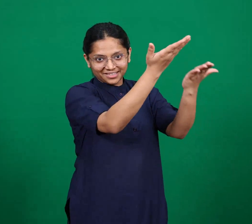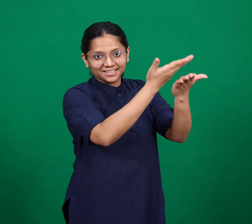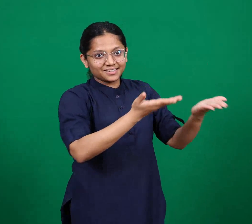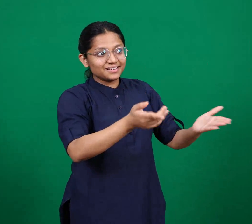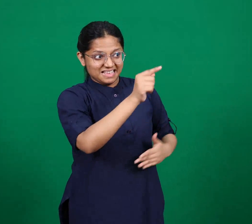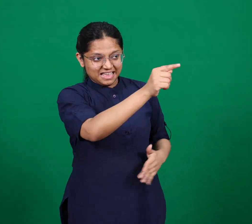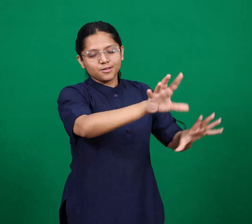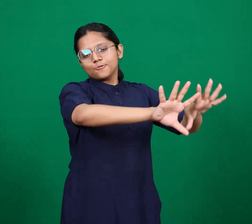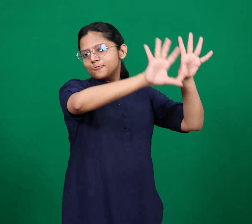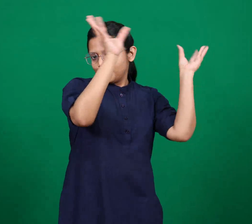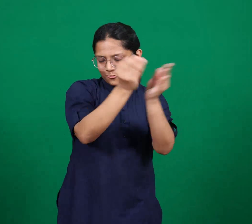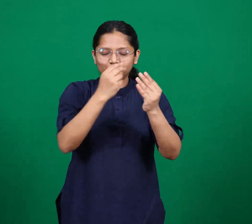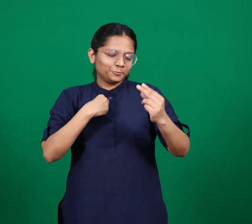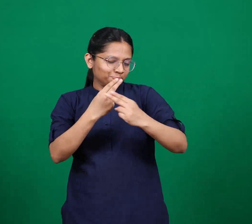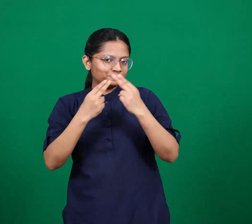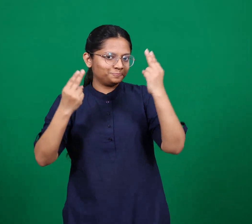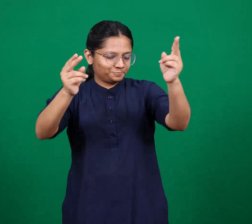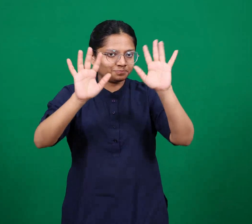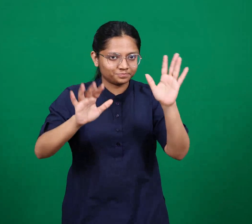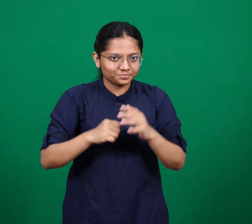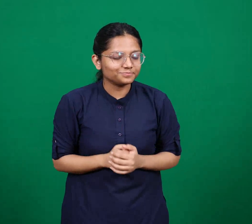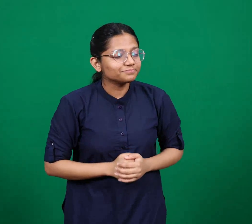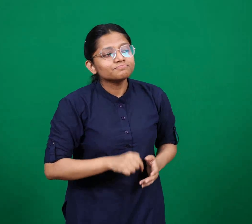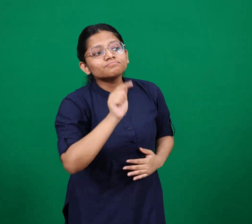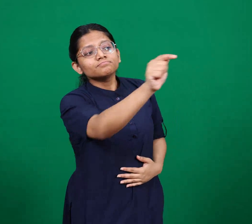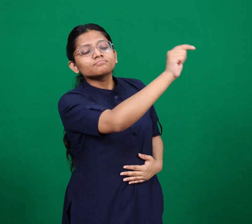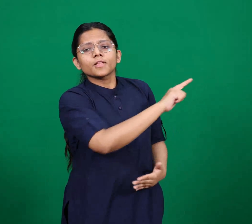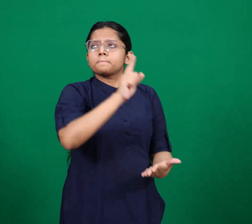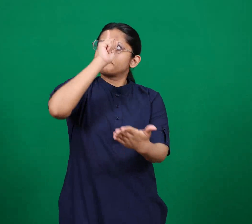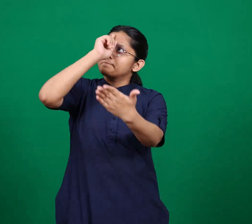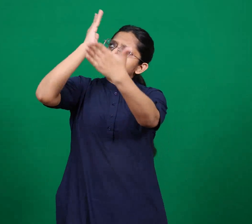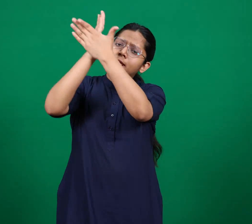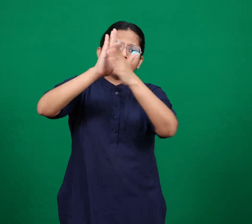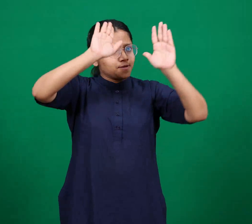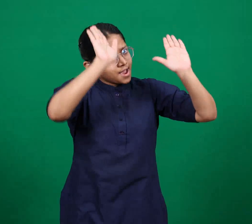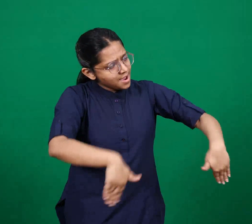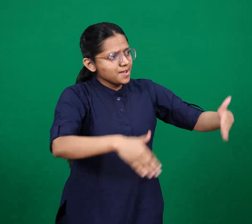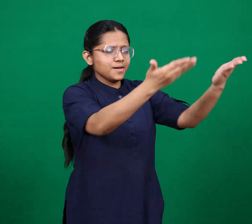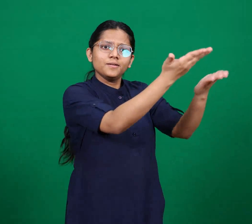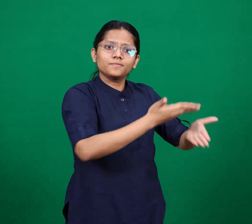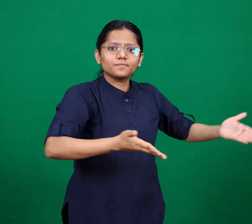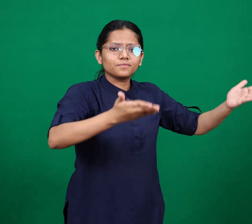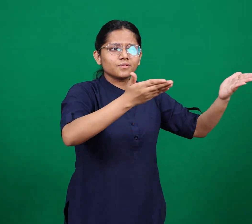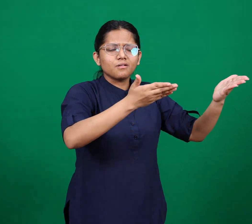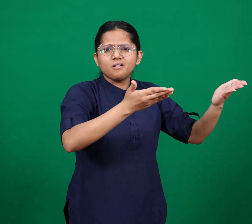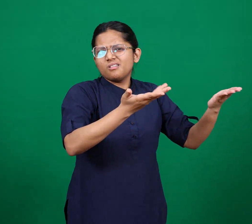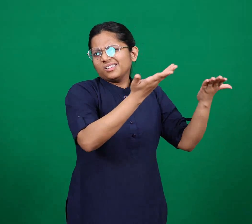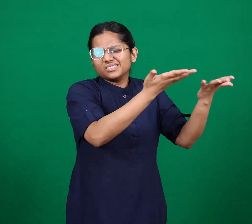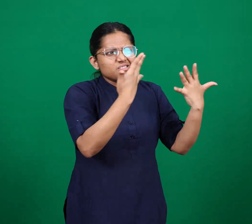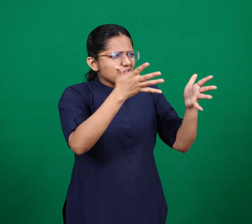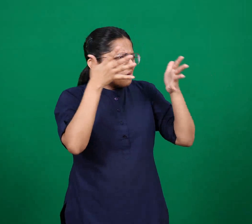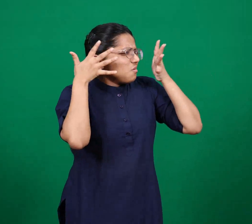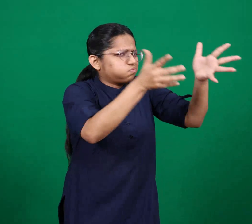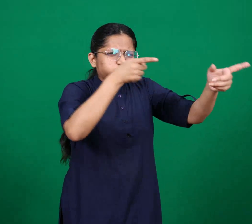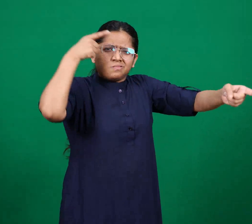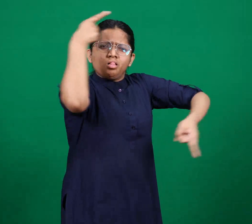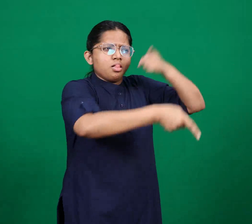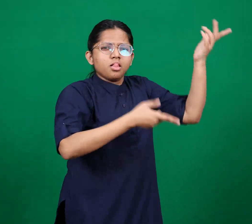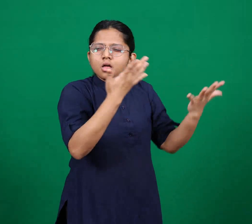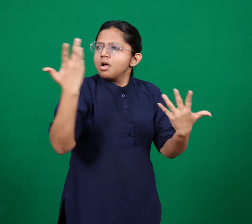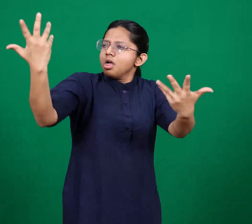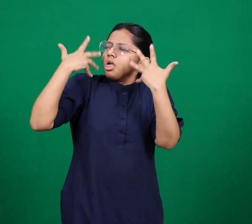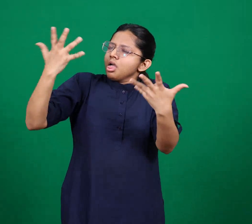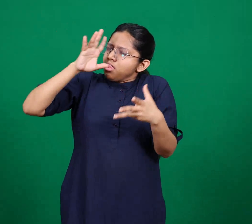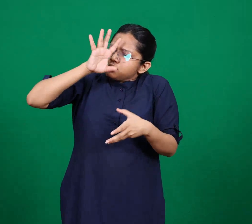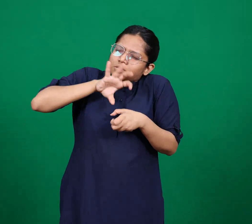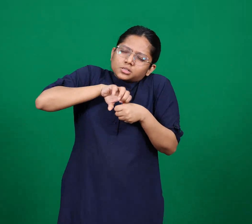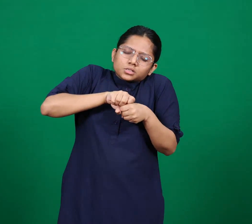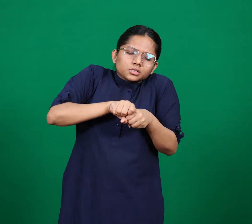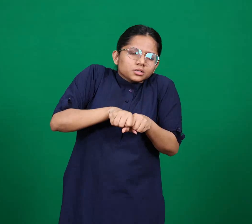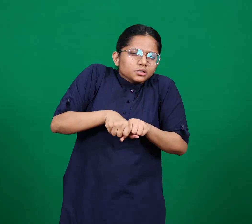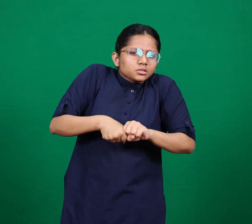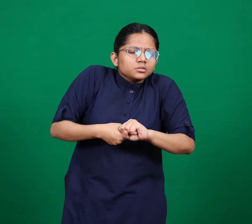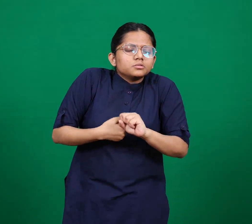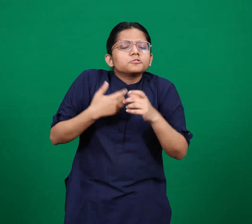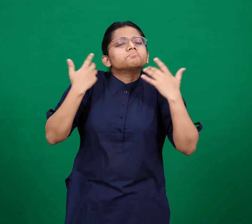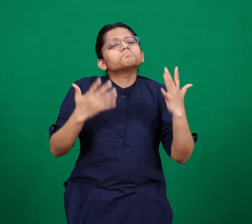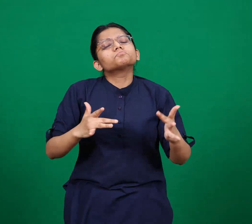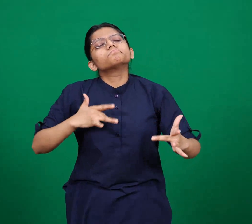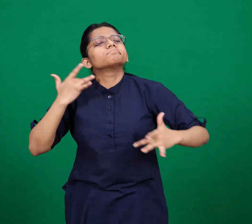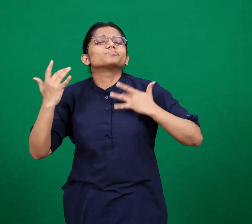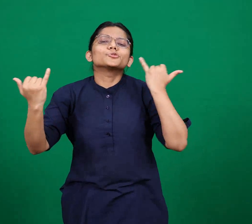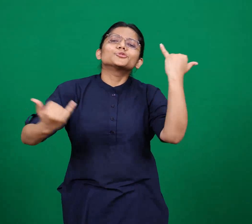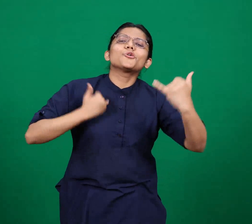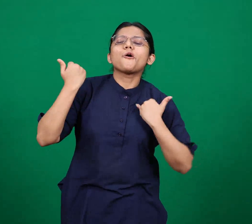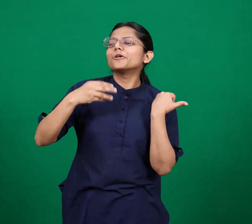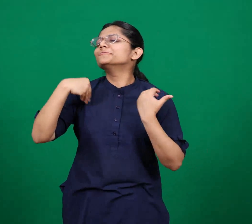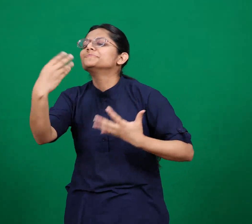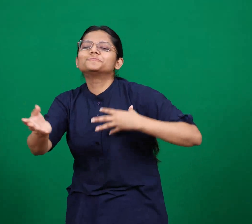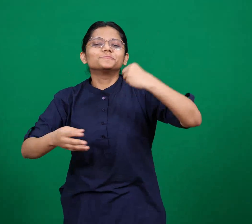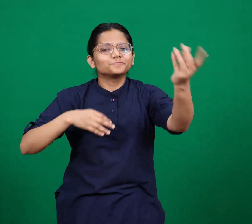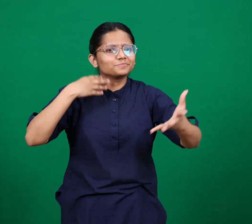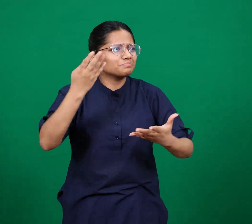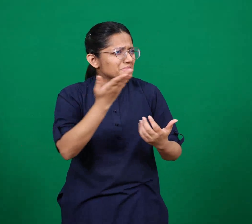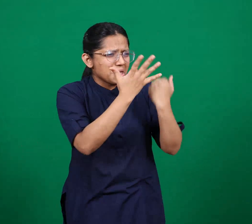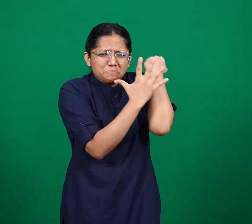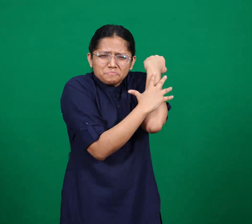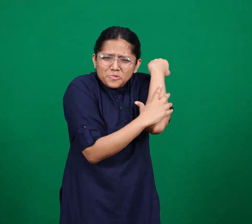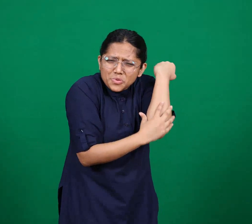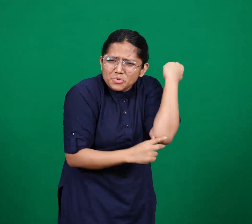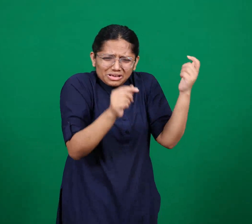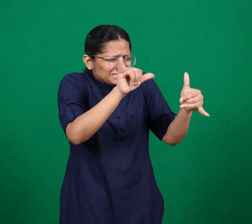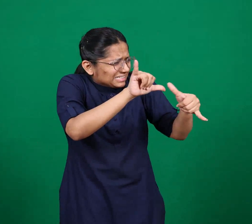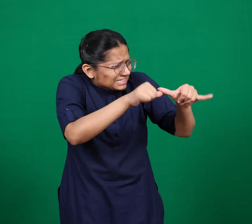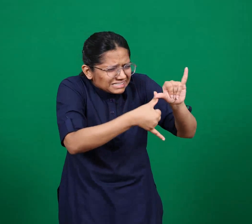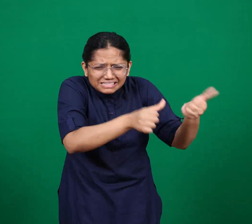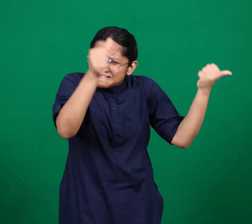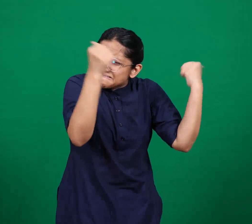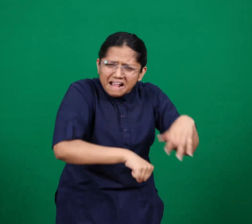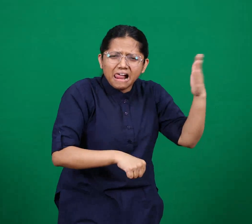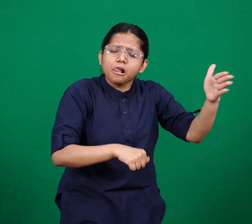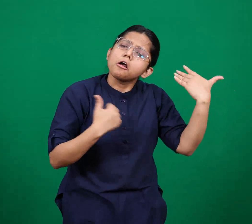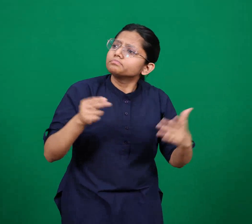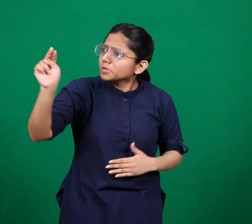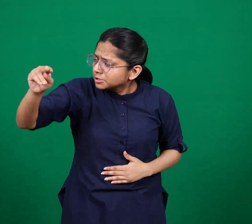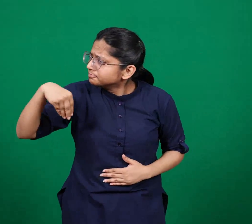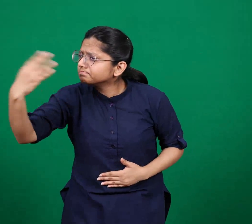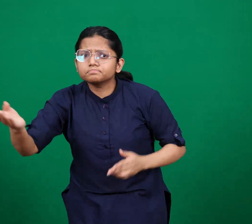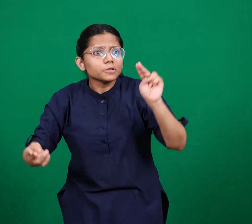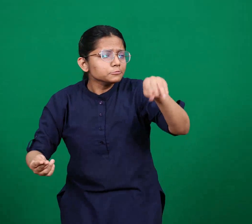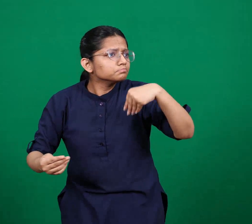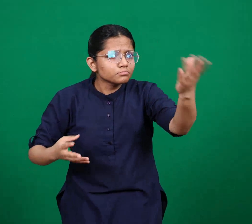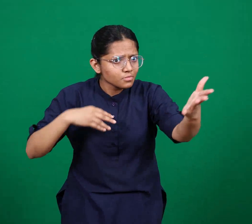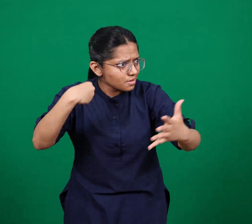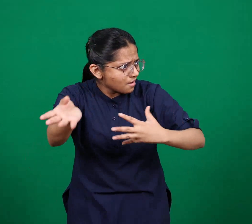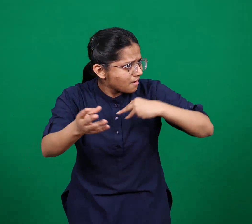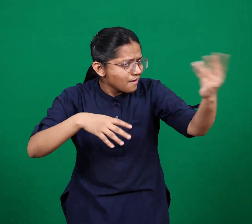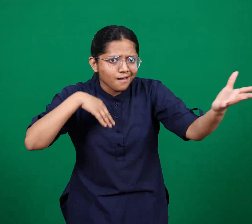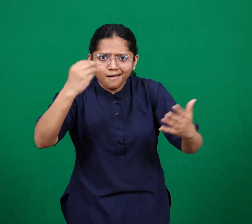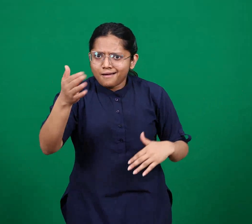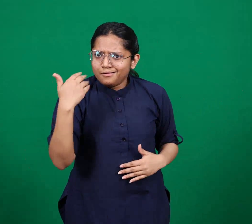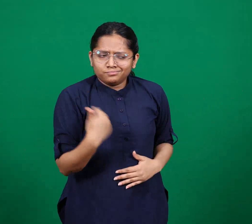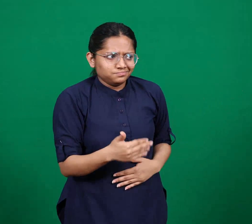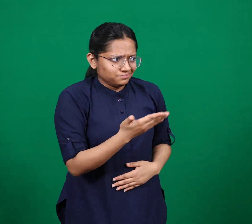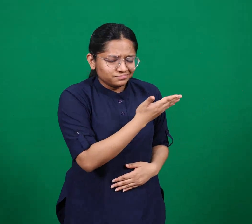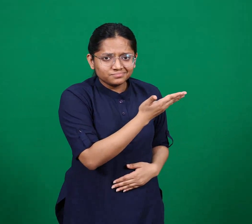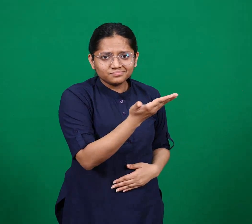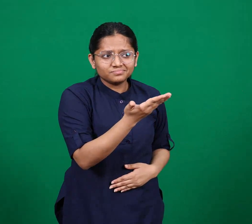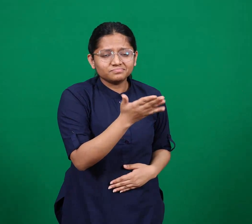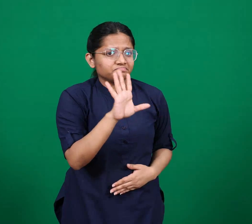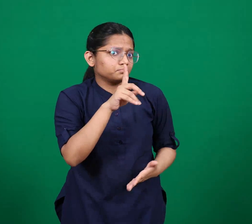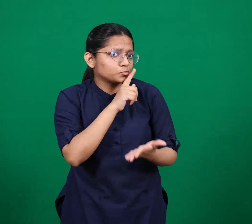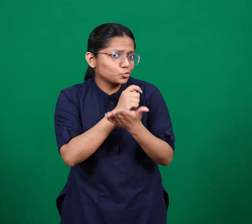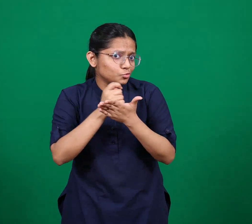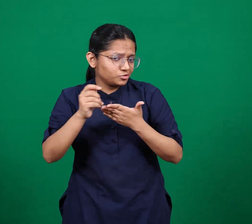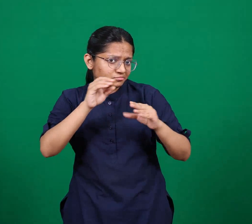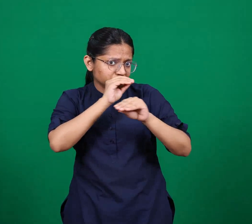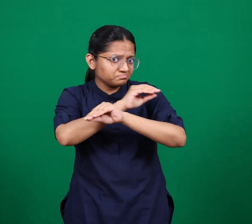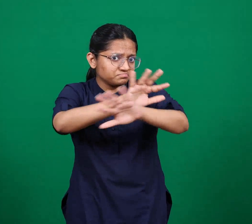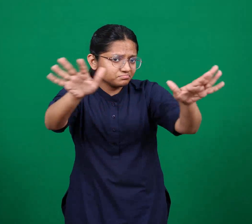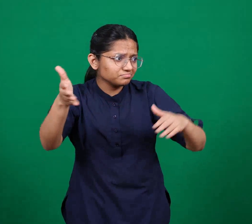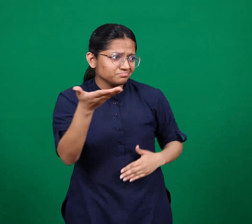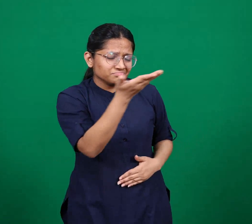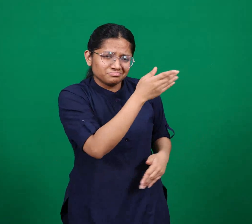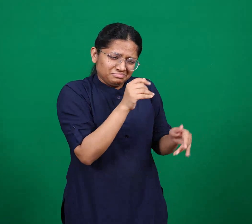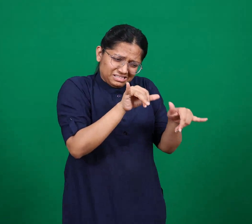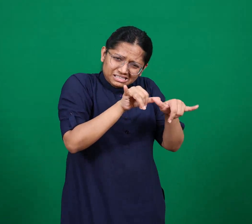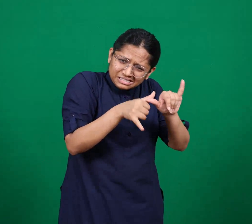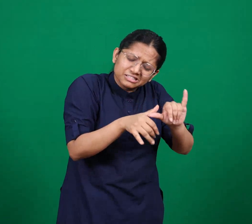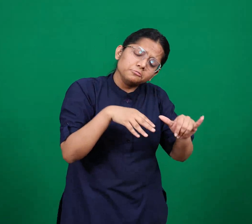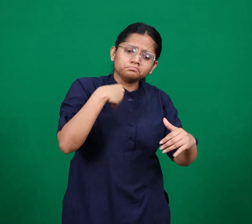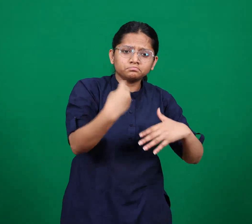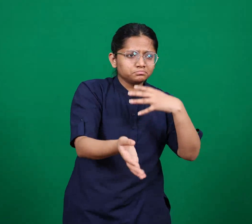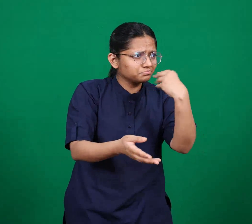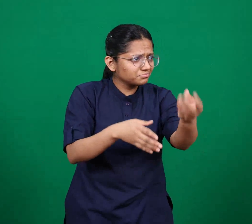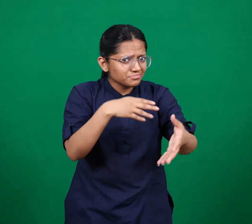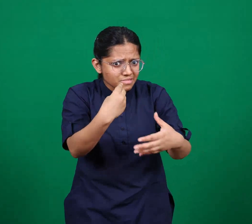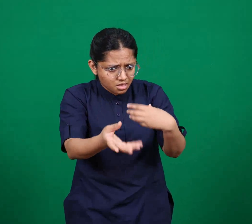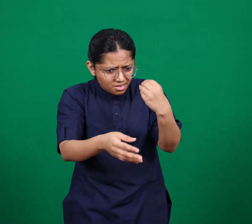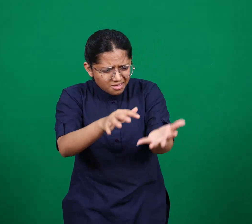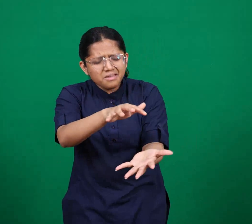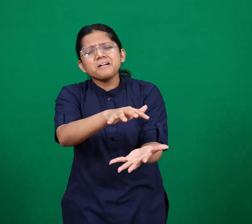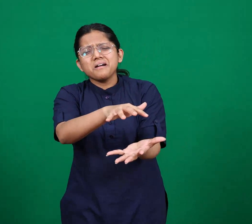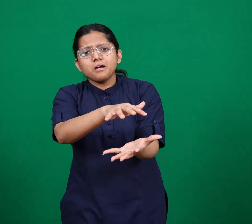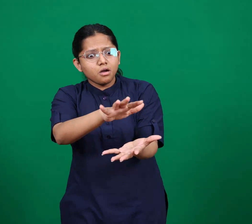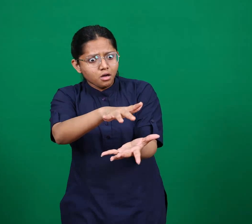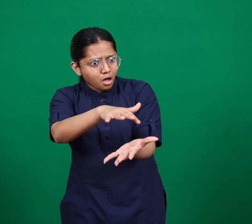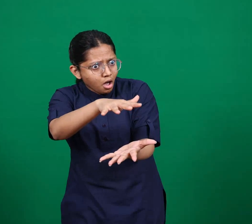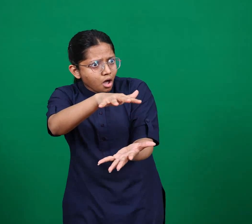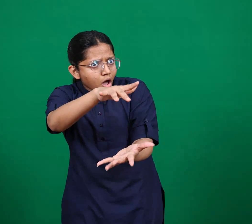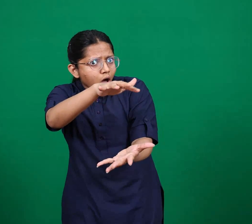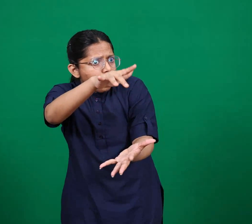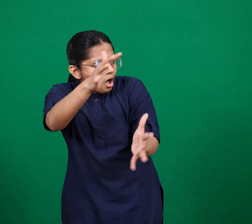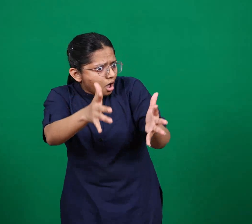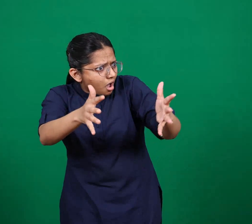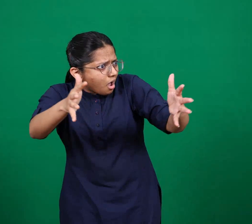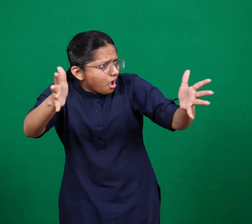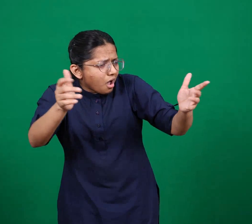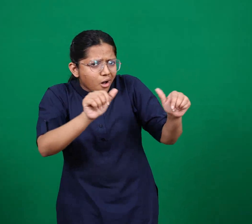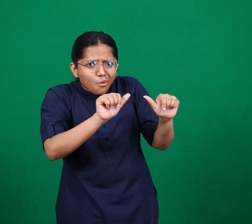In the terrible ordeal they suffered, their abundant joy and deep poverty overflowed into rich generosity.